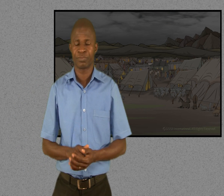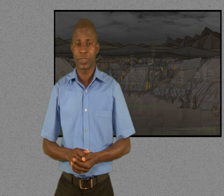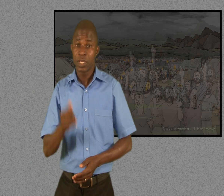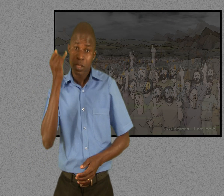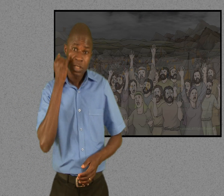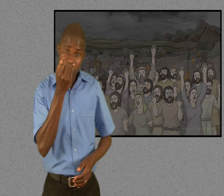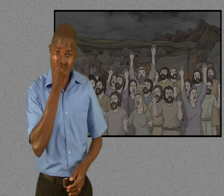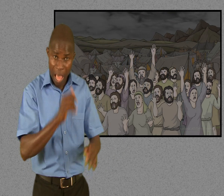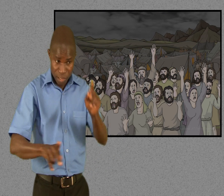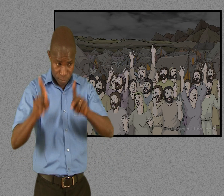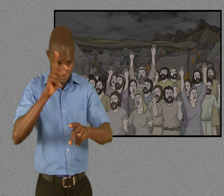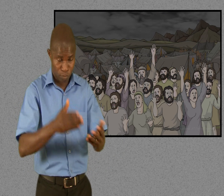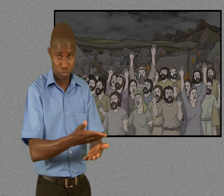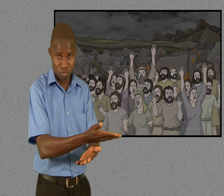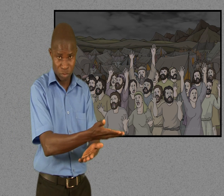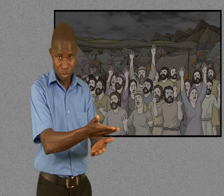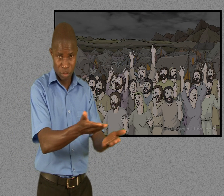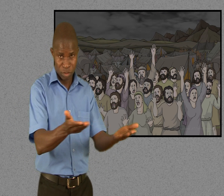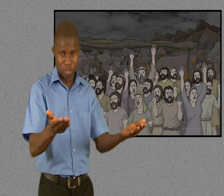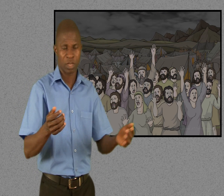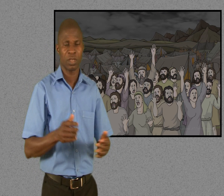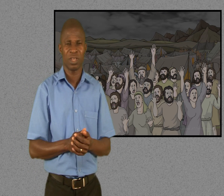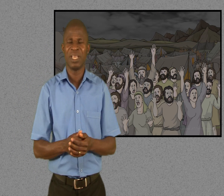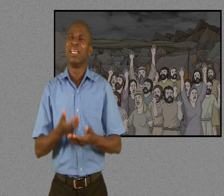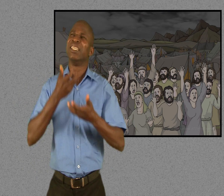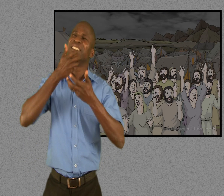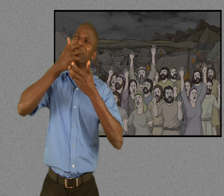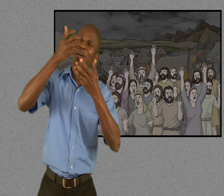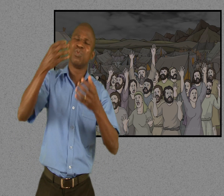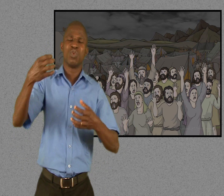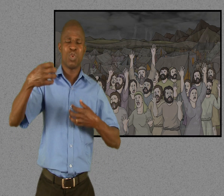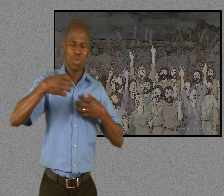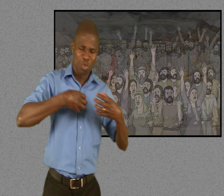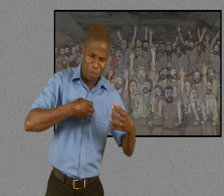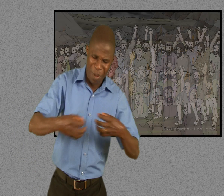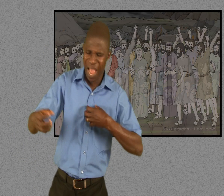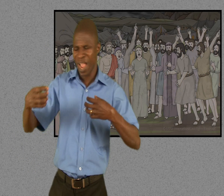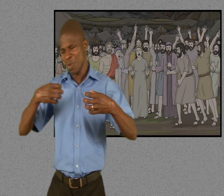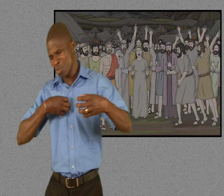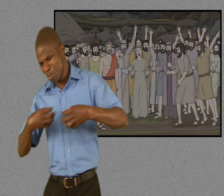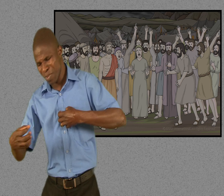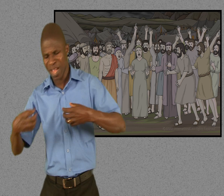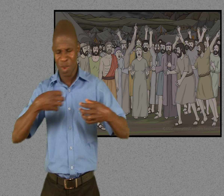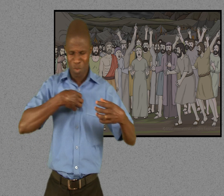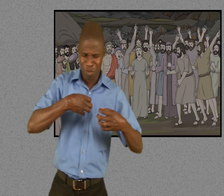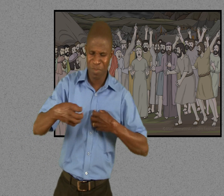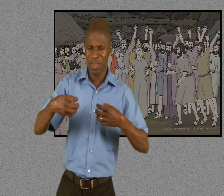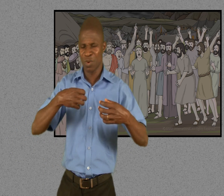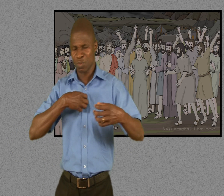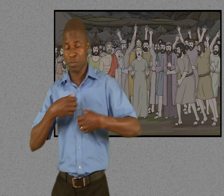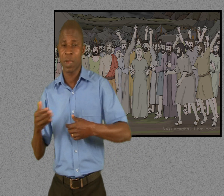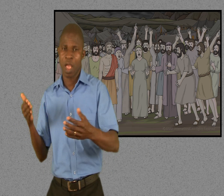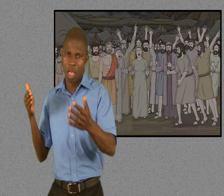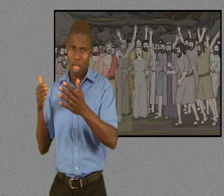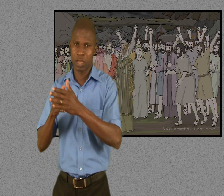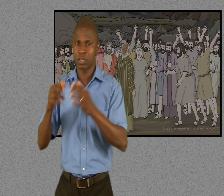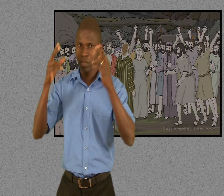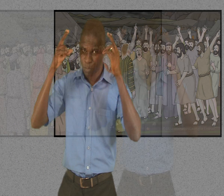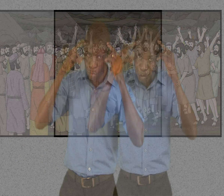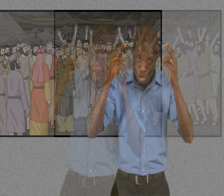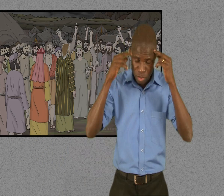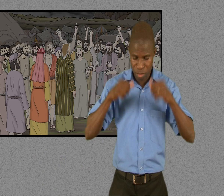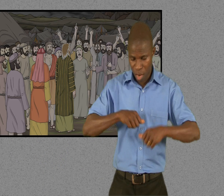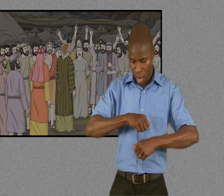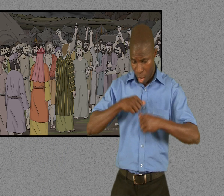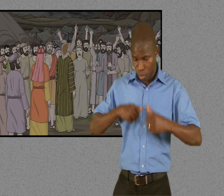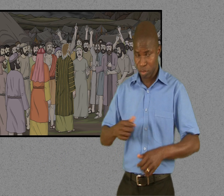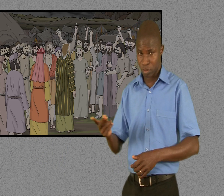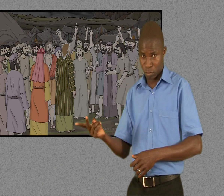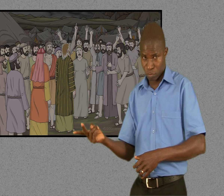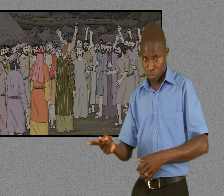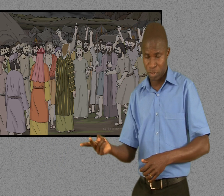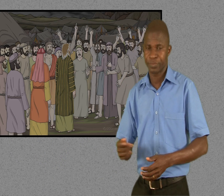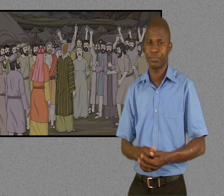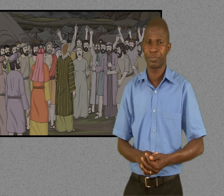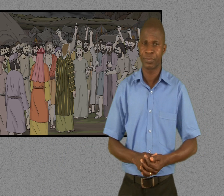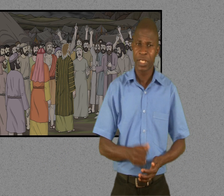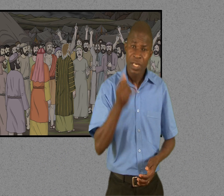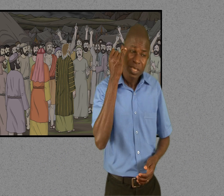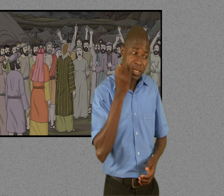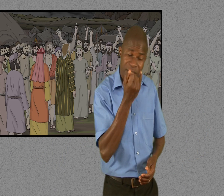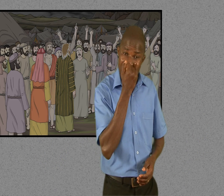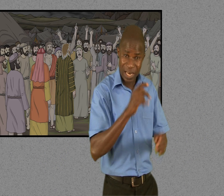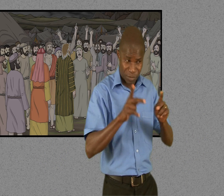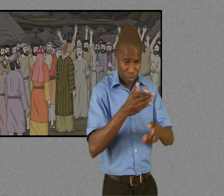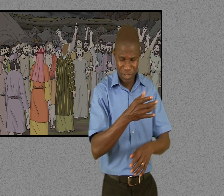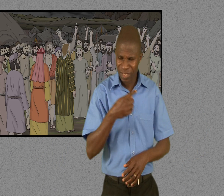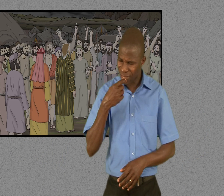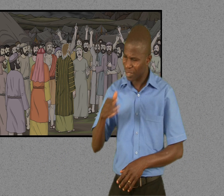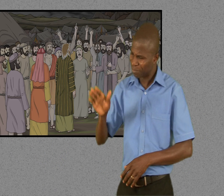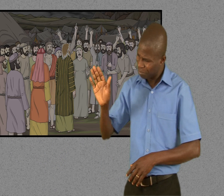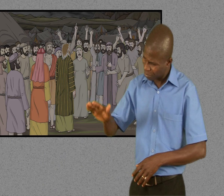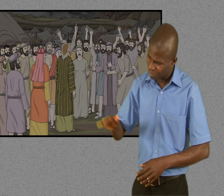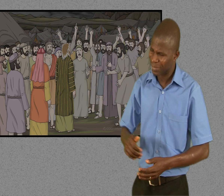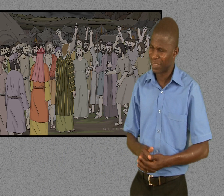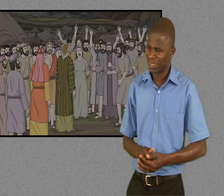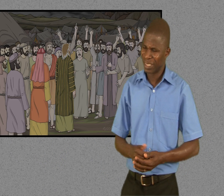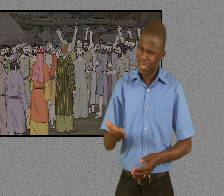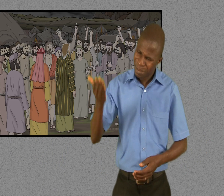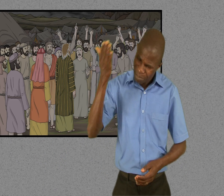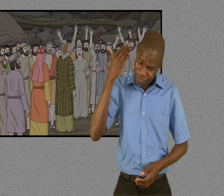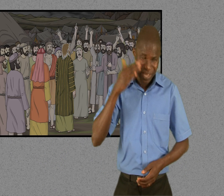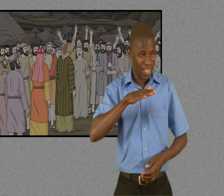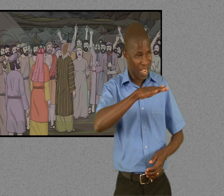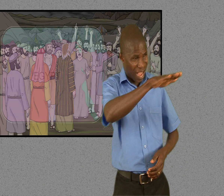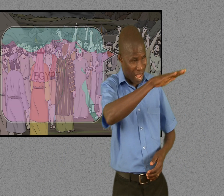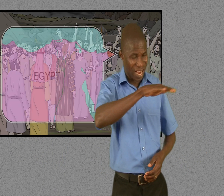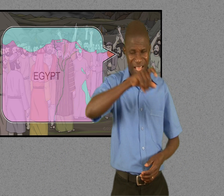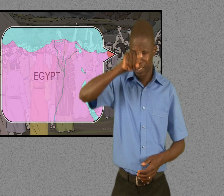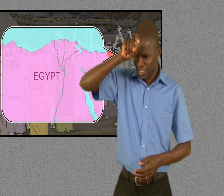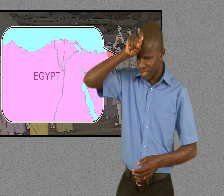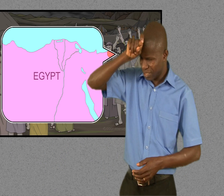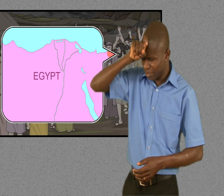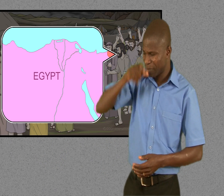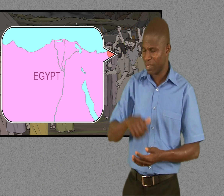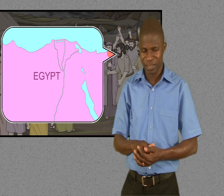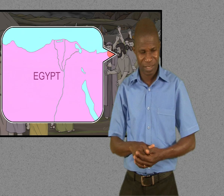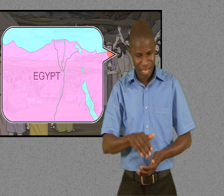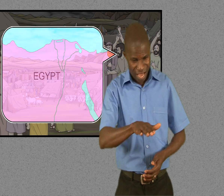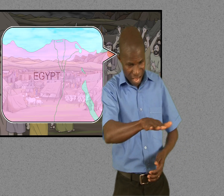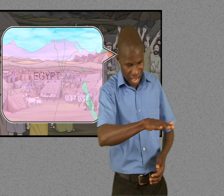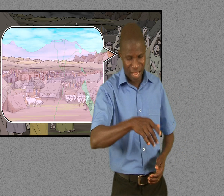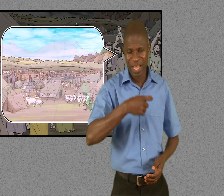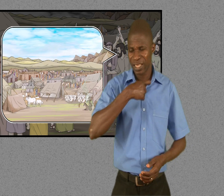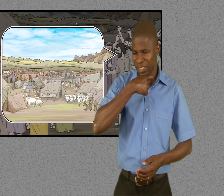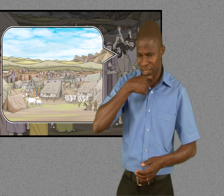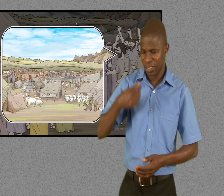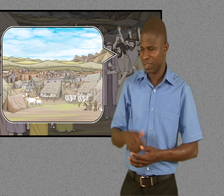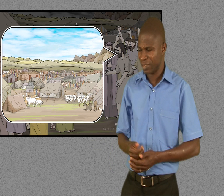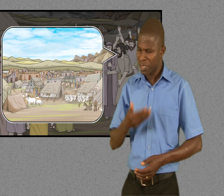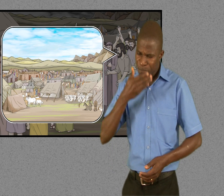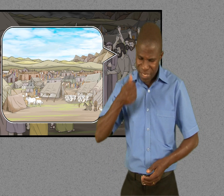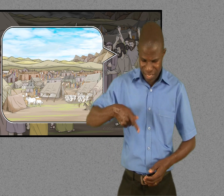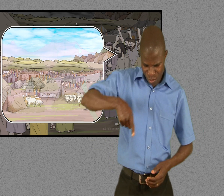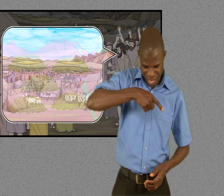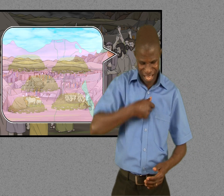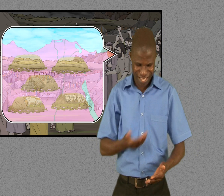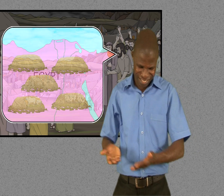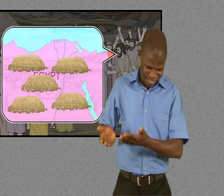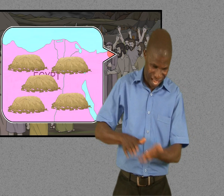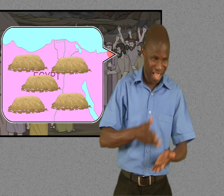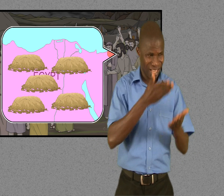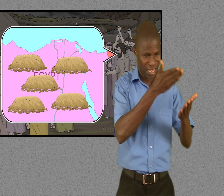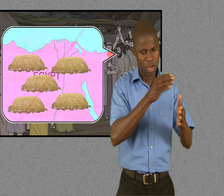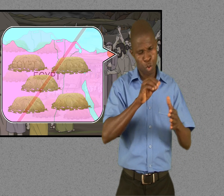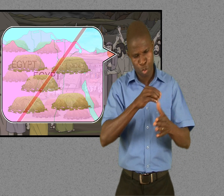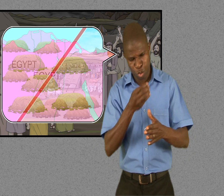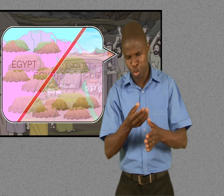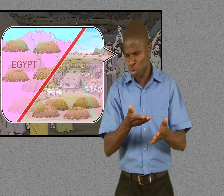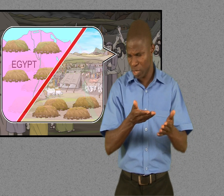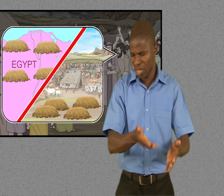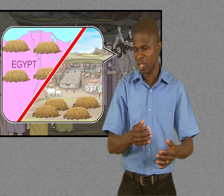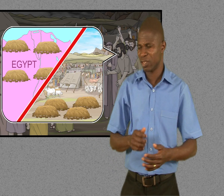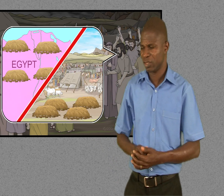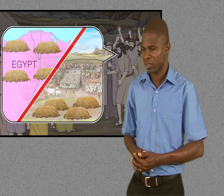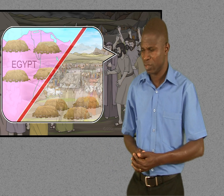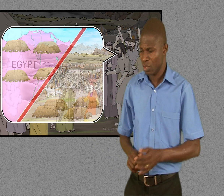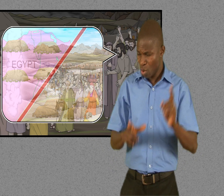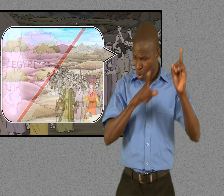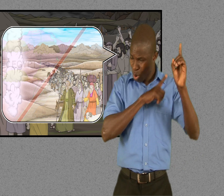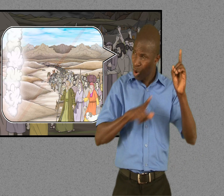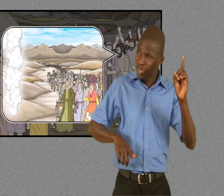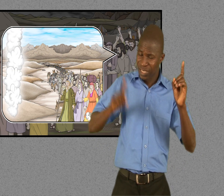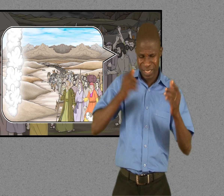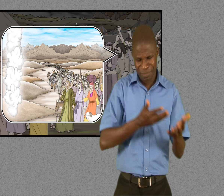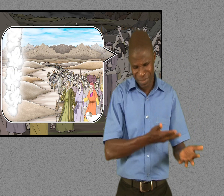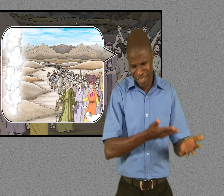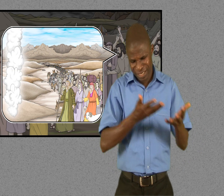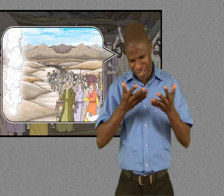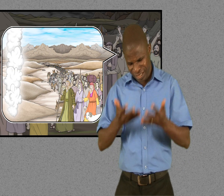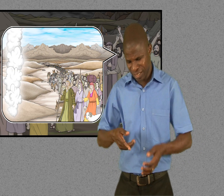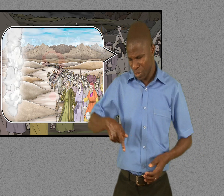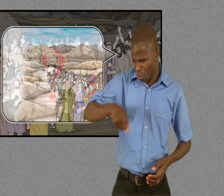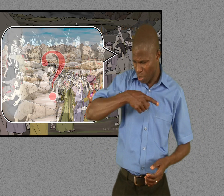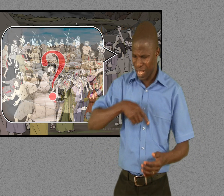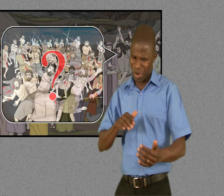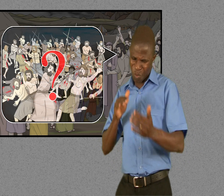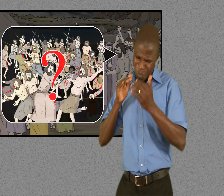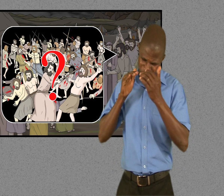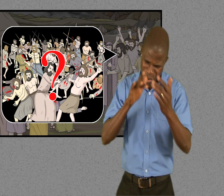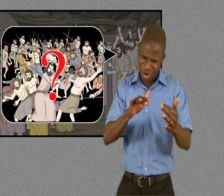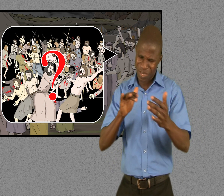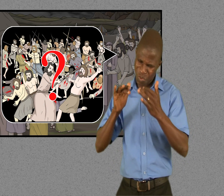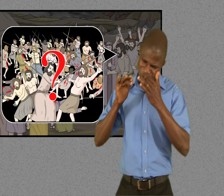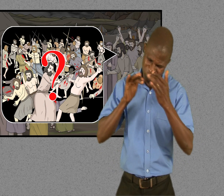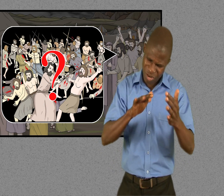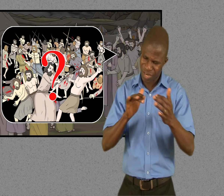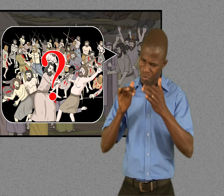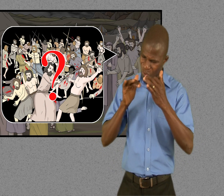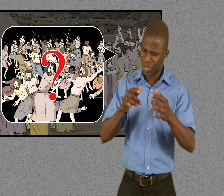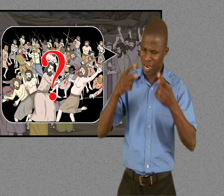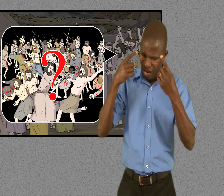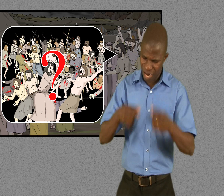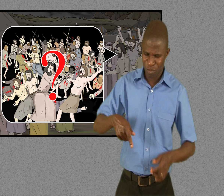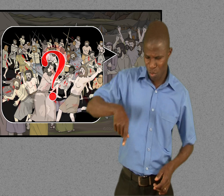All the Israelites grumbled against Moses and Aaron, and the whole congregation said to them, “If only we had died in the land of Egypt, or if only we had died in this wilderness!